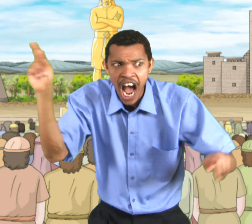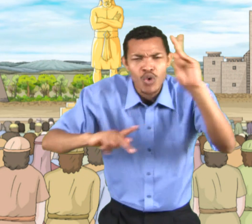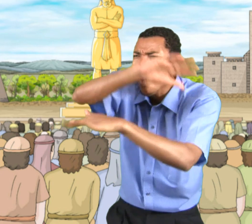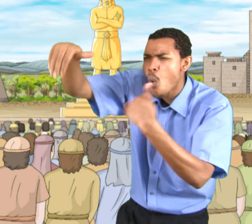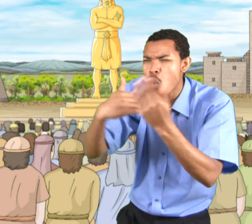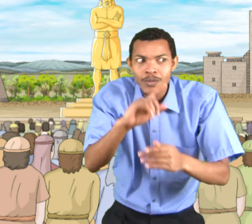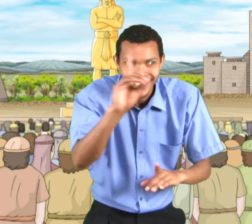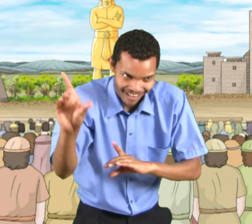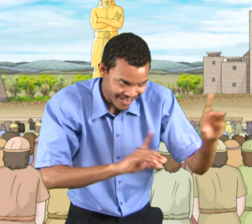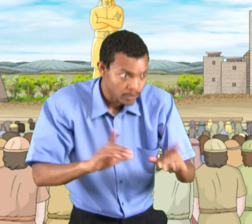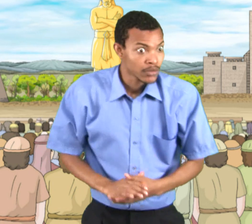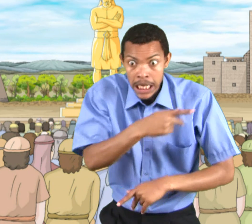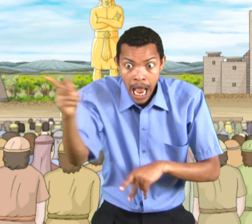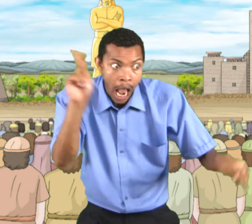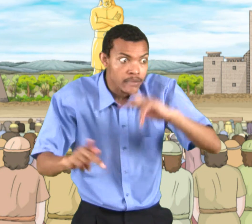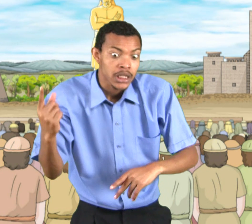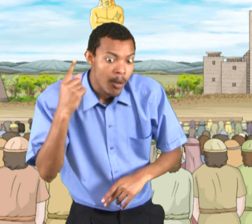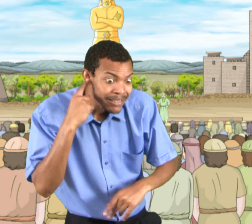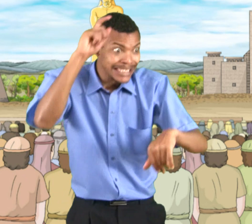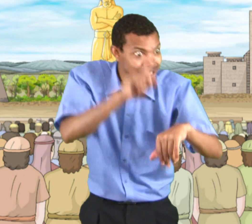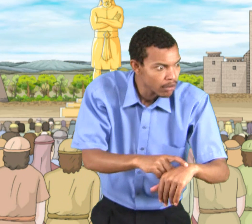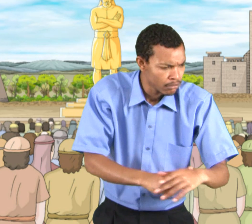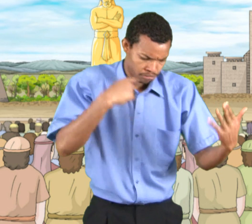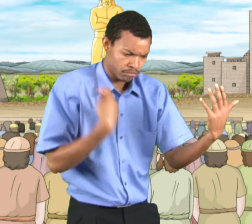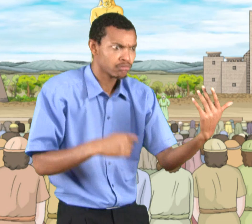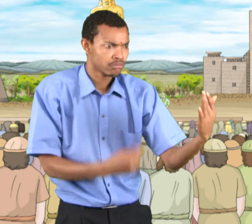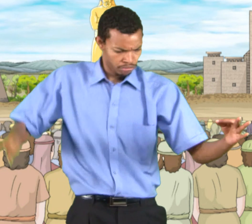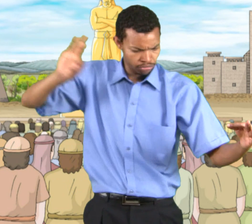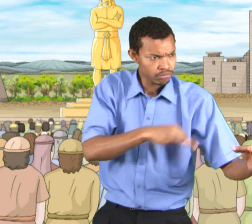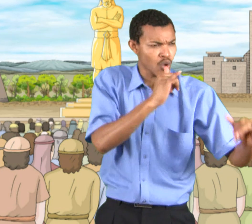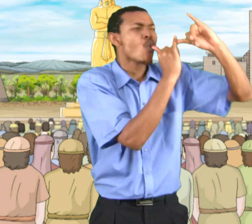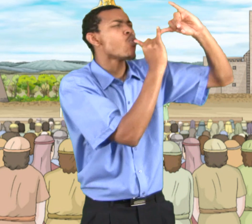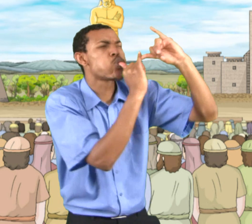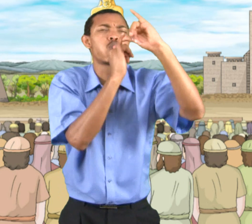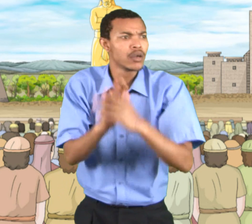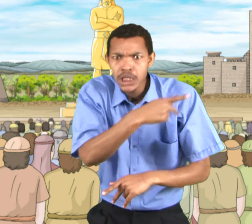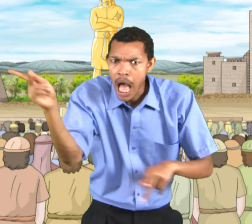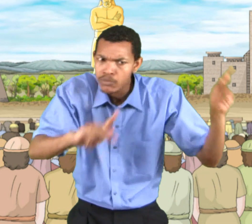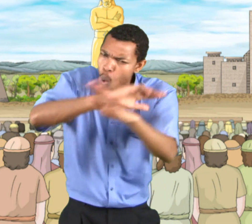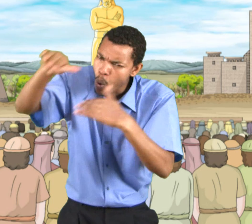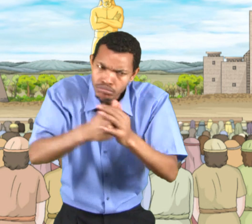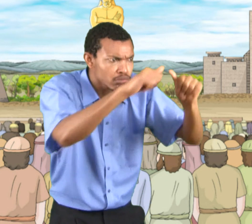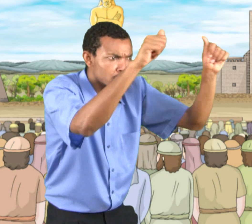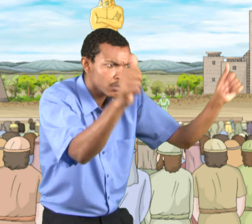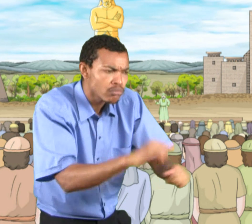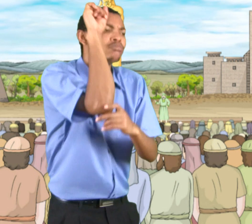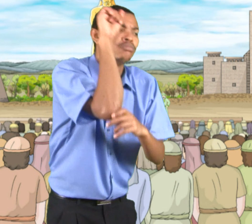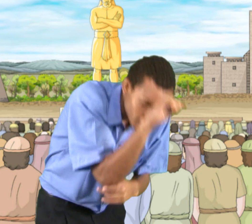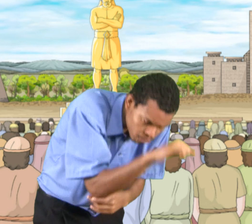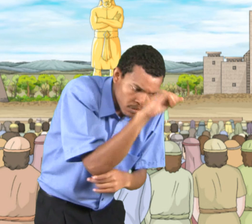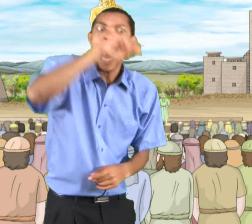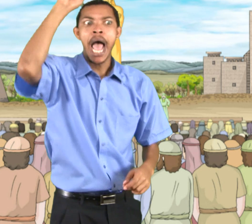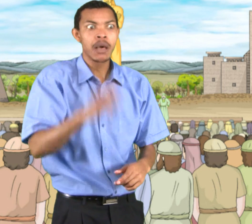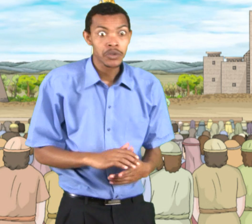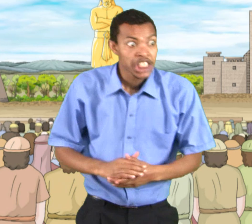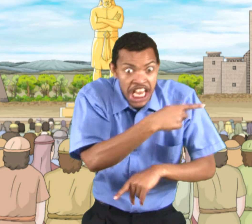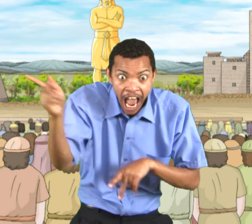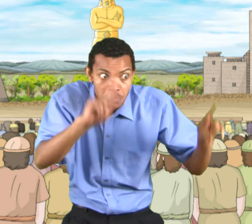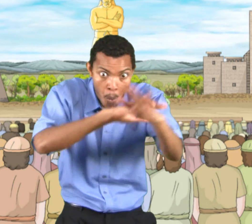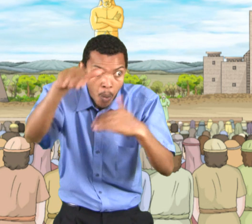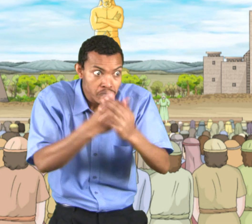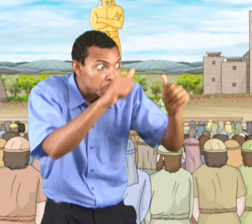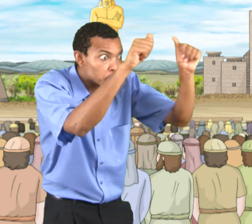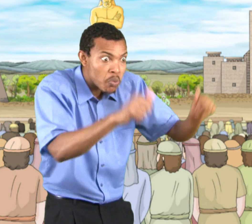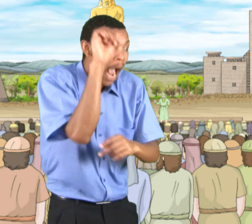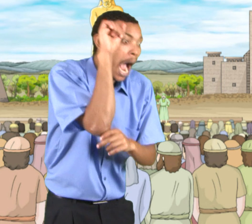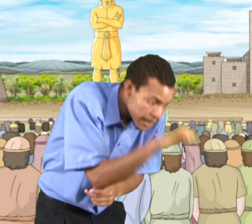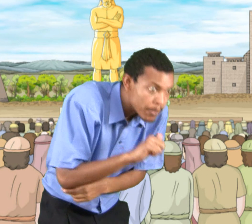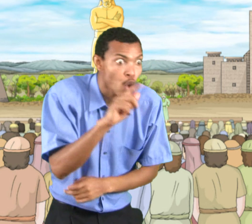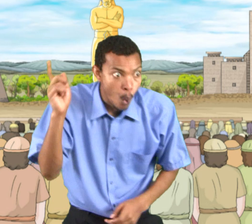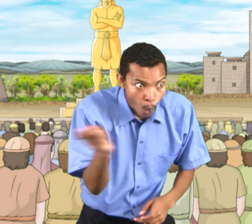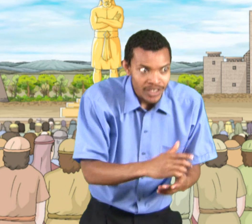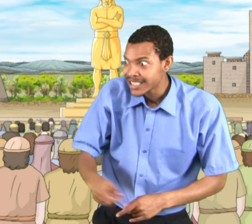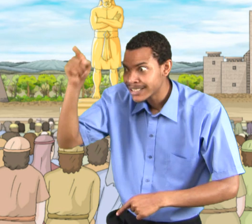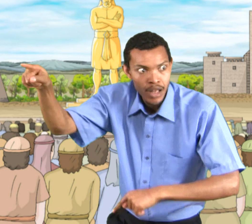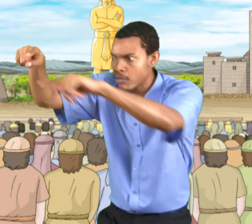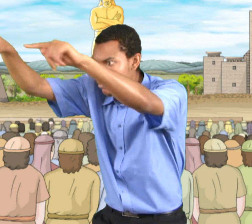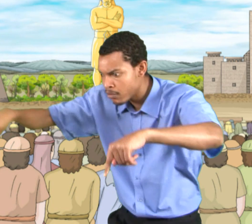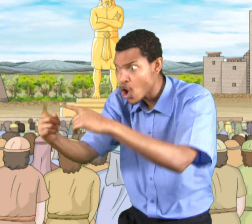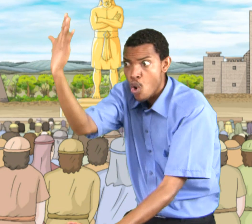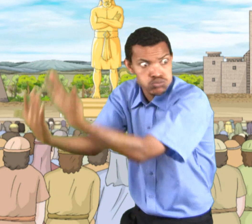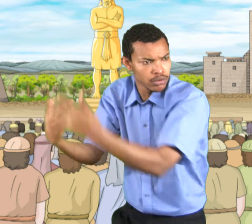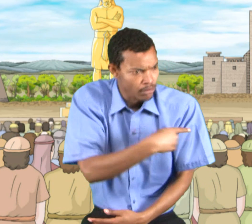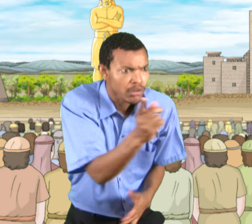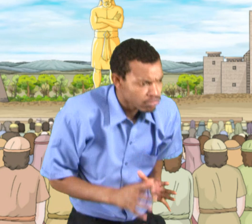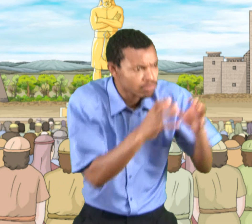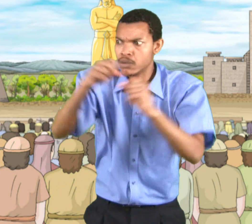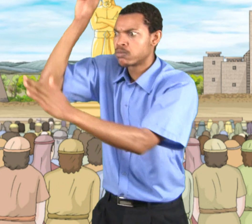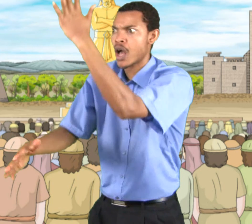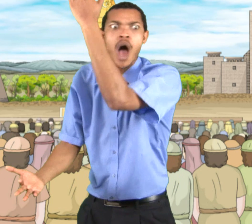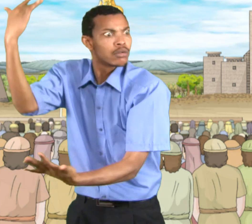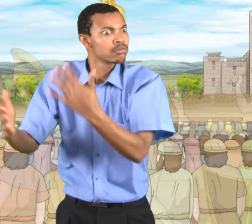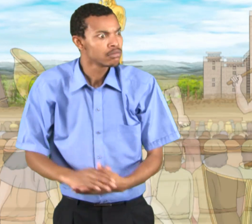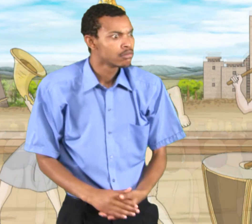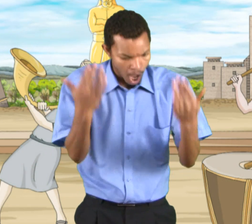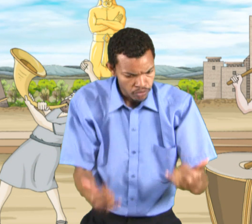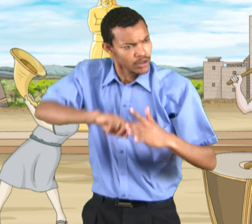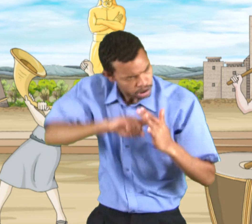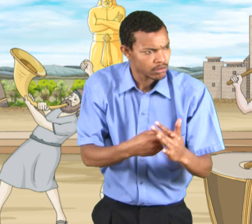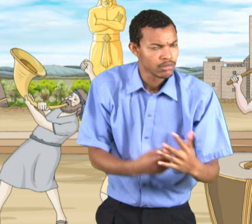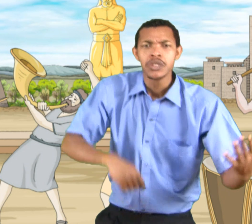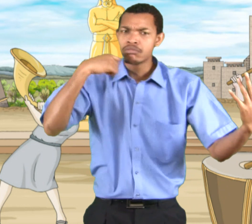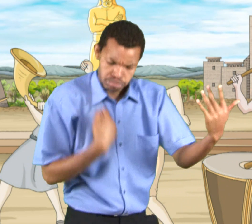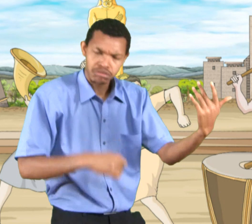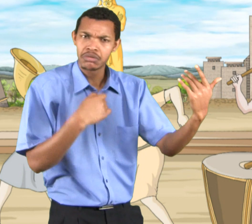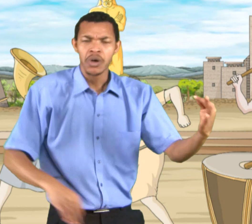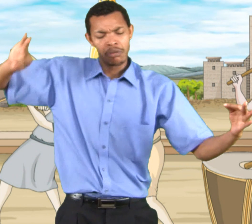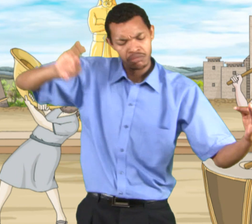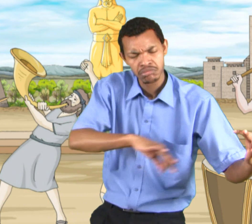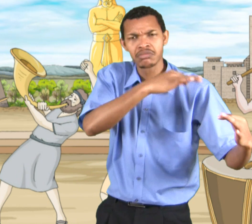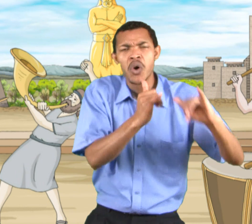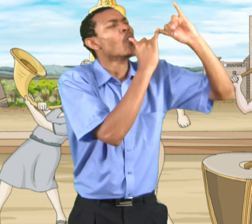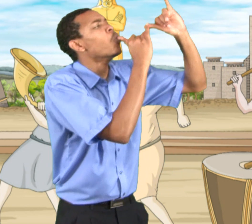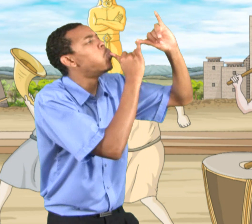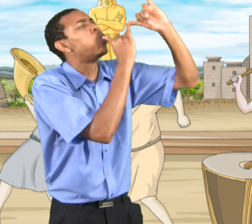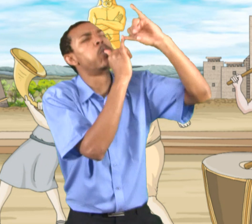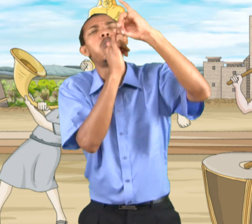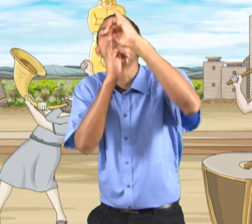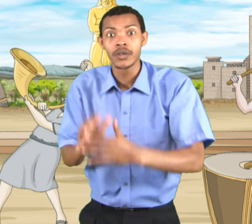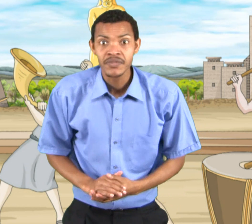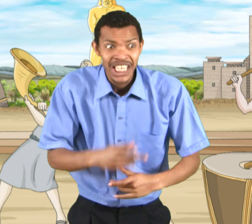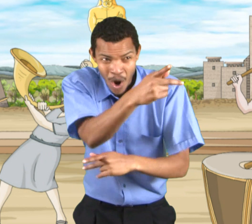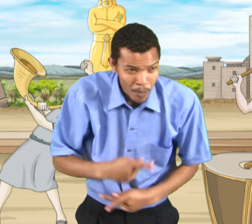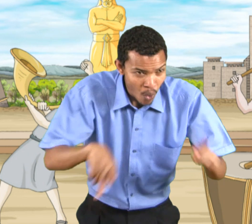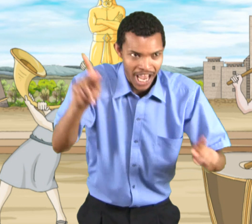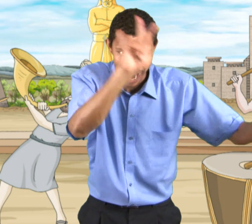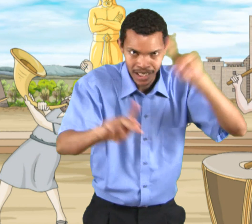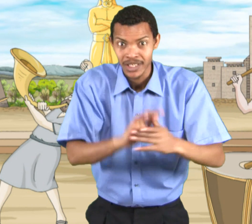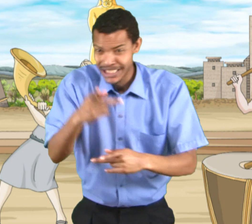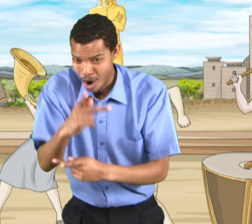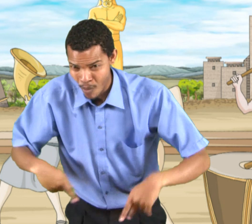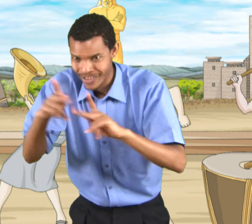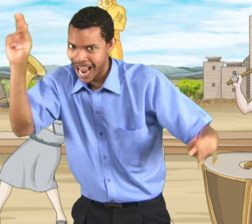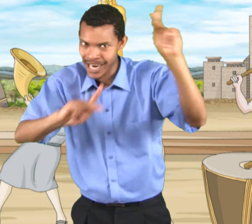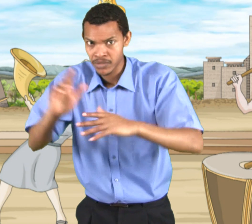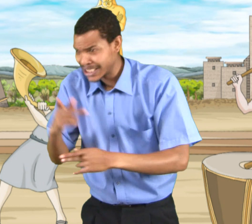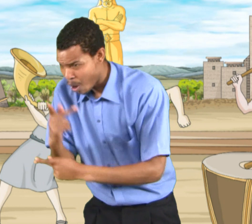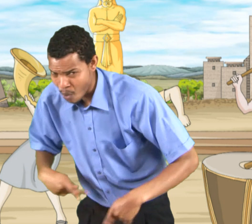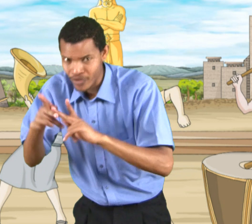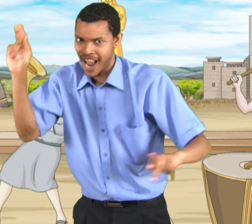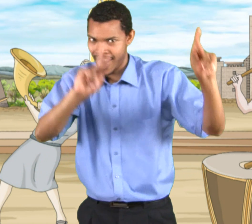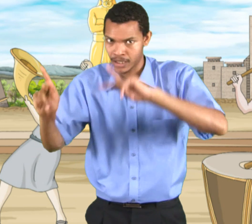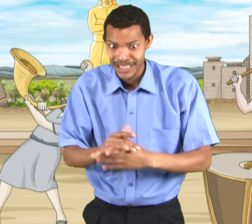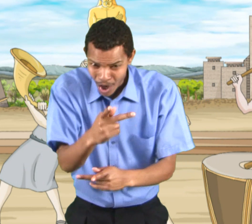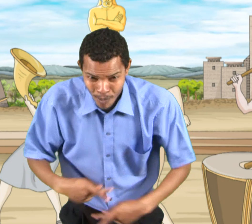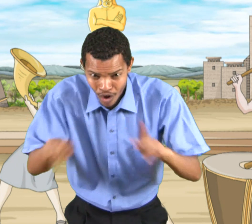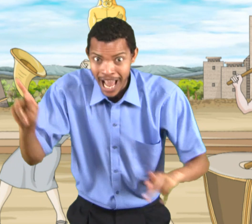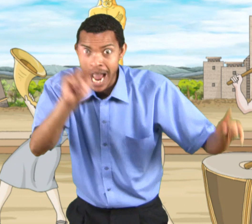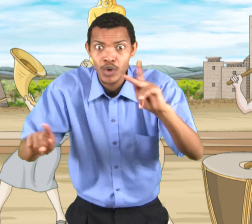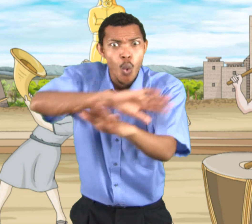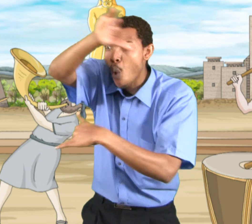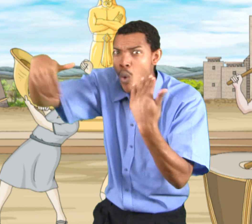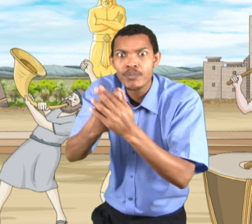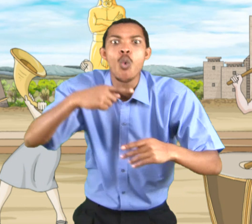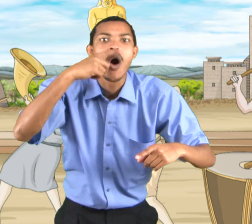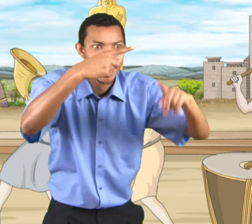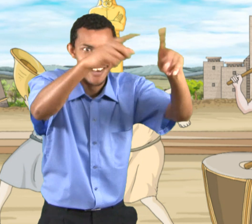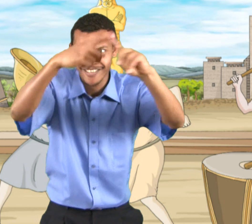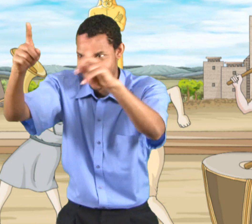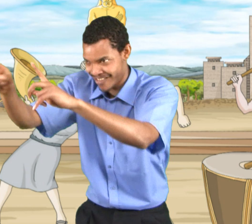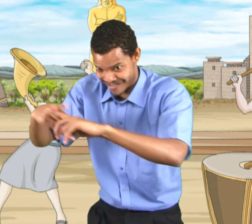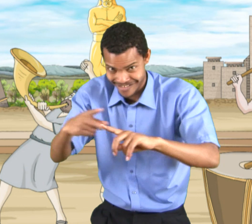Then the herald loudly proclaimed, “O people of every nation and language, this is what you are commanded: As soon as you hear the sound of the horn, flute, zither, lyre, harp, pipes, and all kinds of music, you must fall down and worship the golden statue that King Nebuchadnezzar has set up.